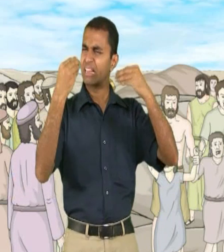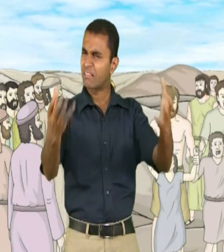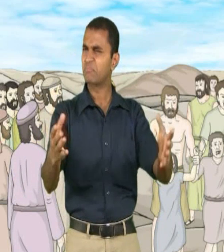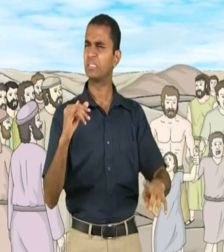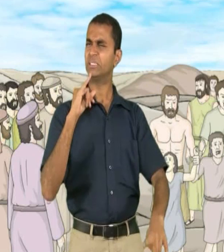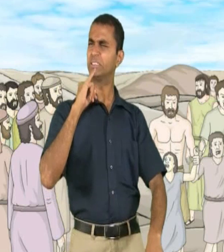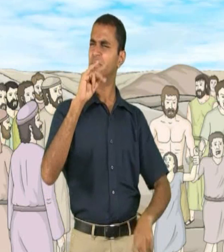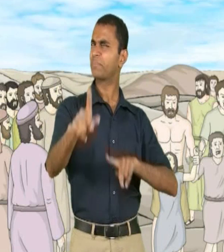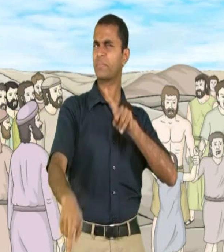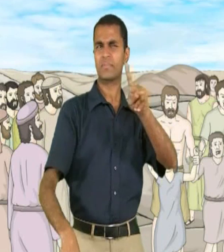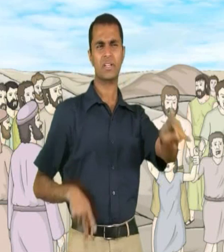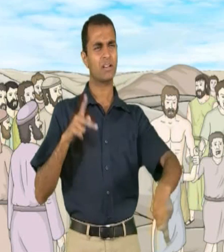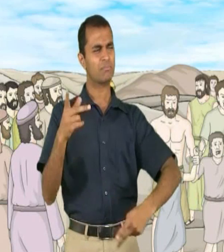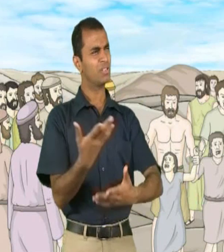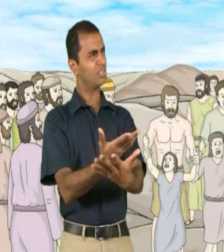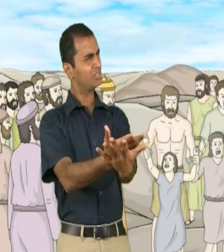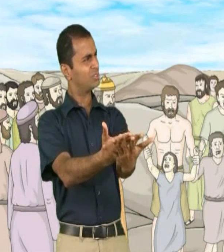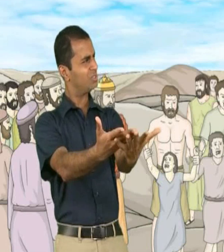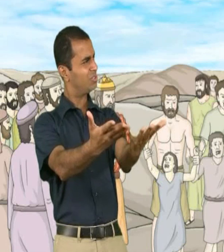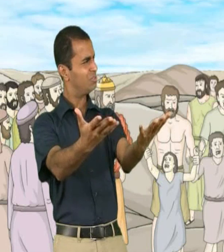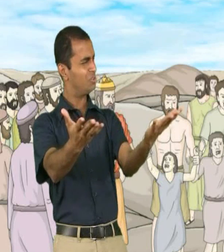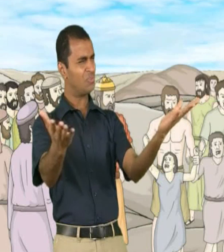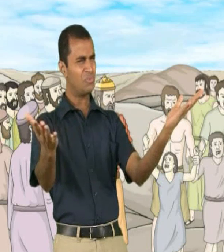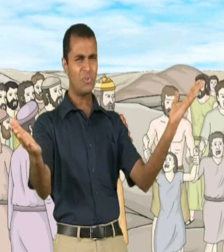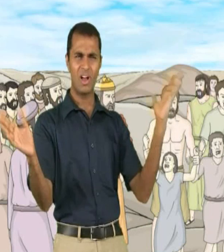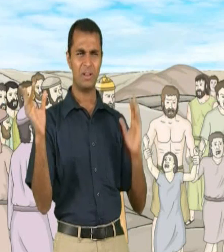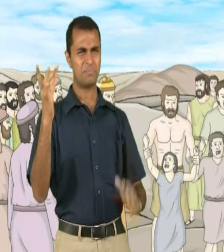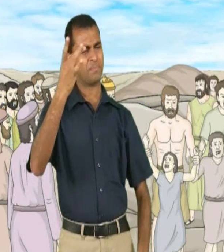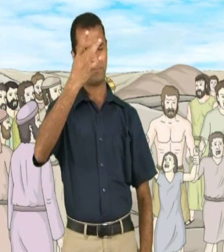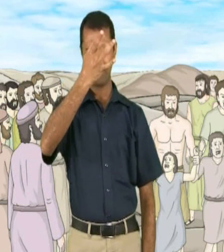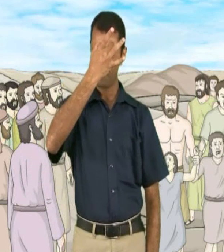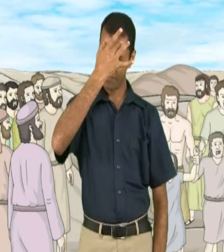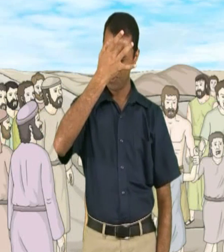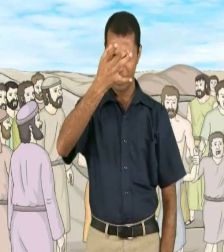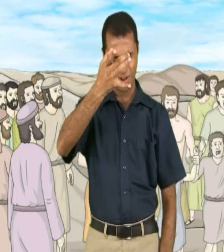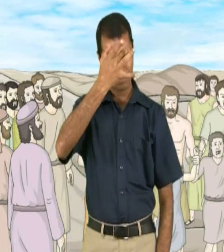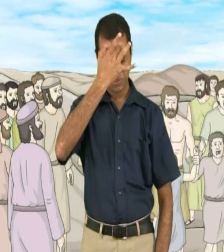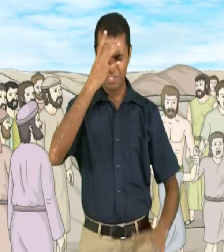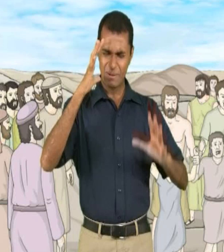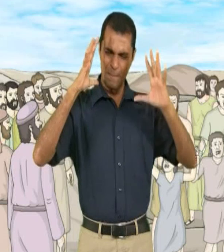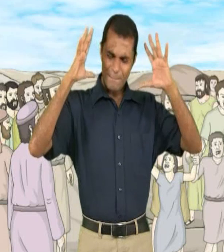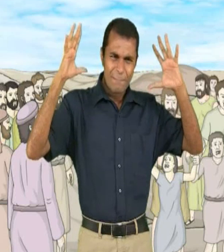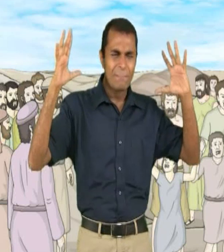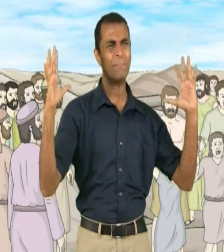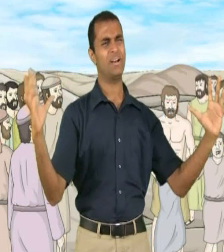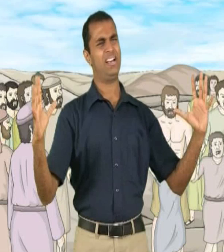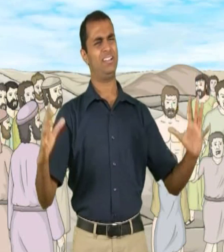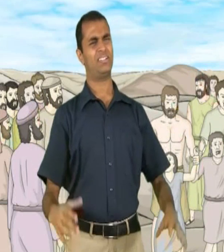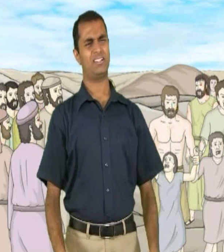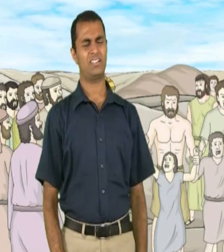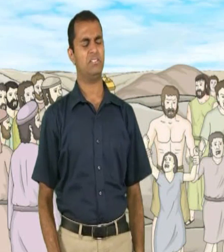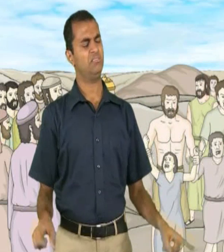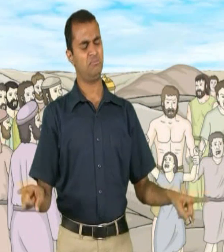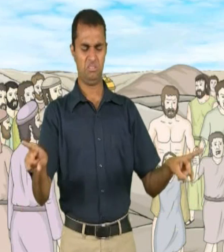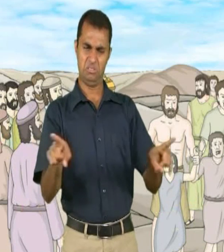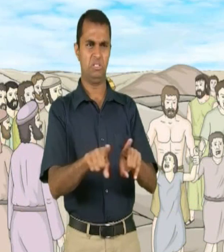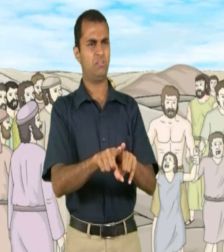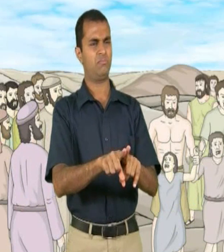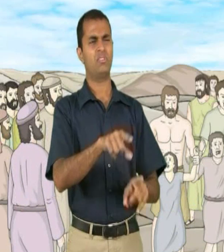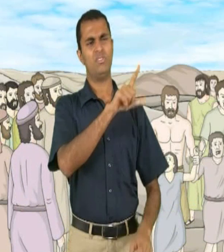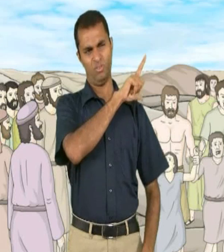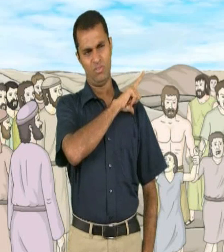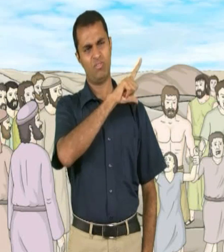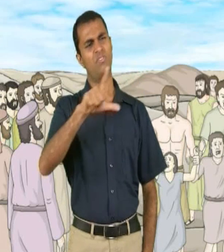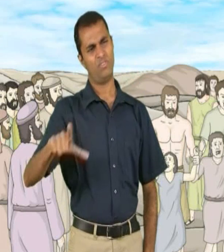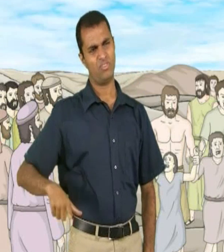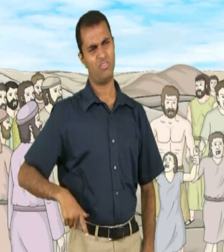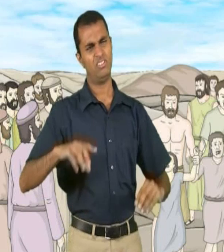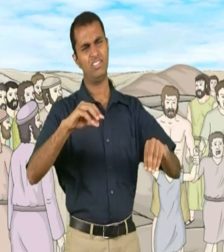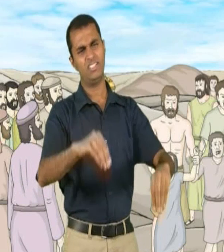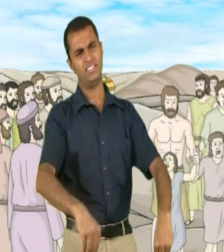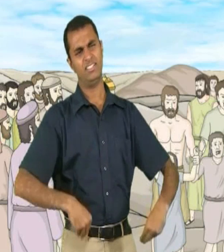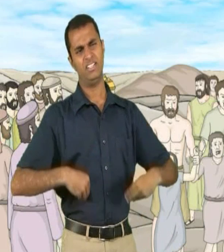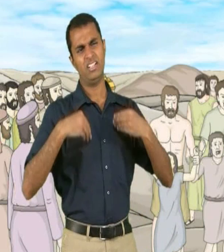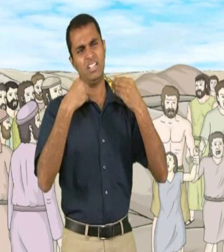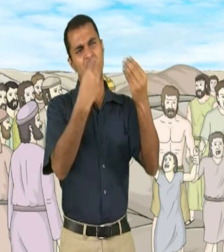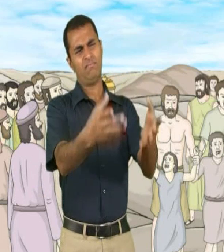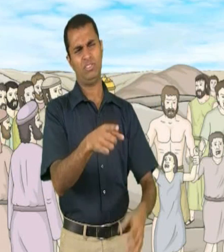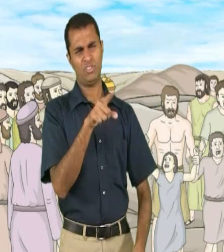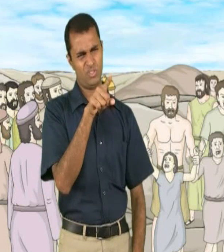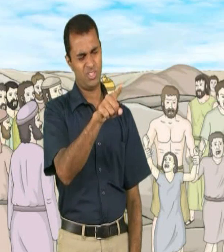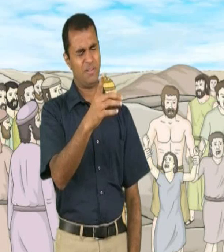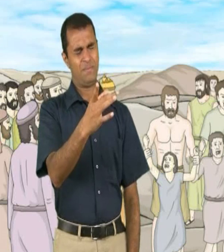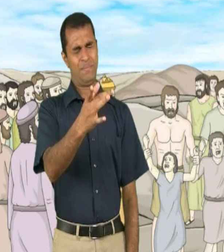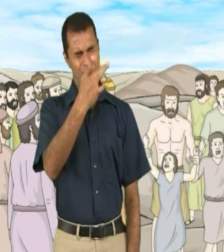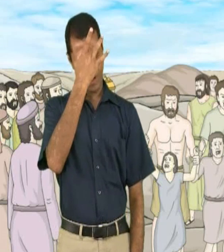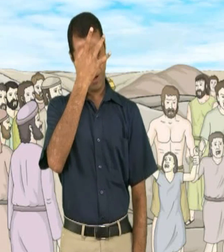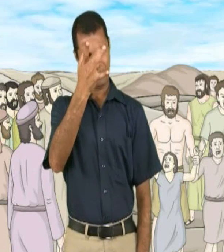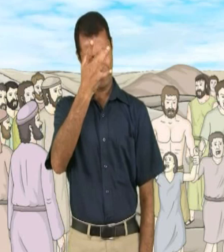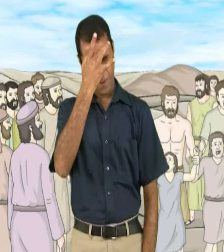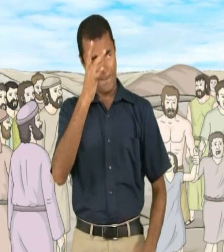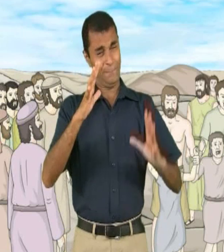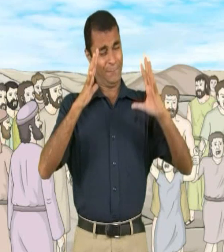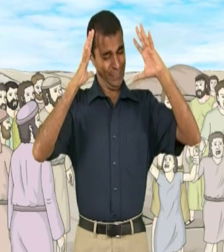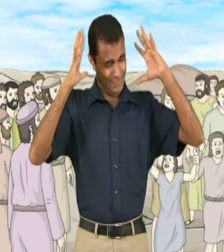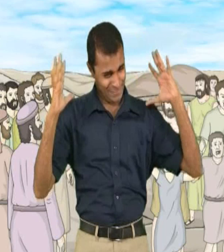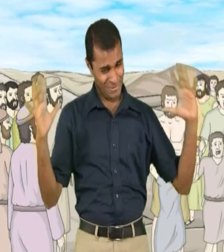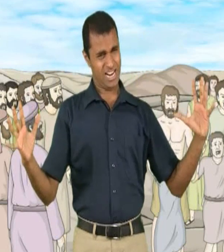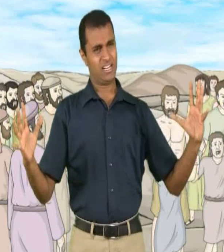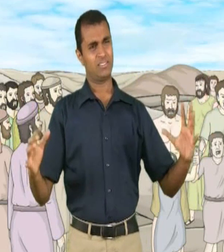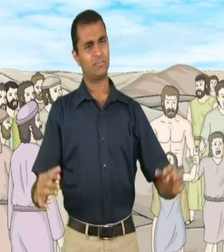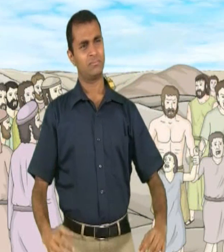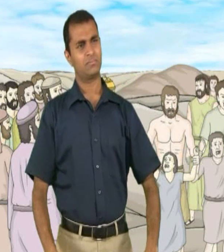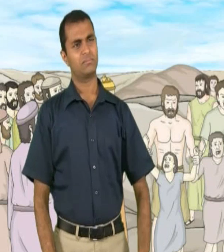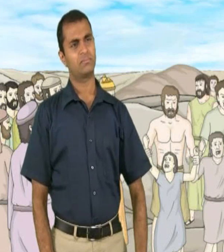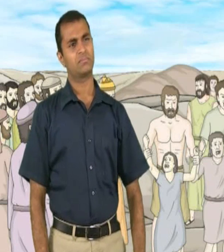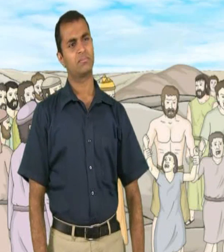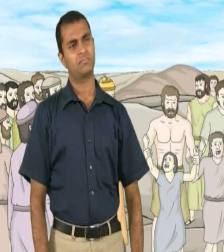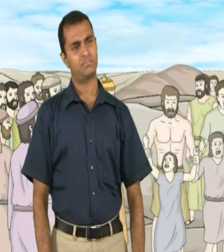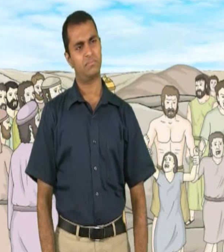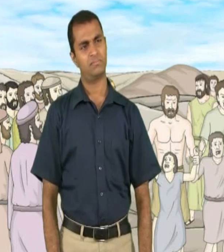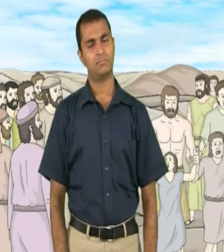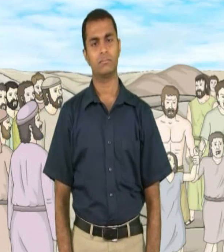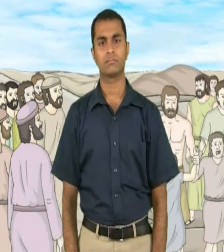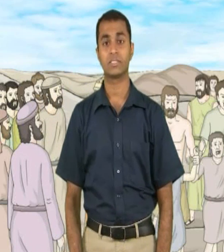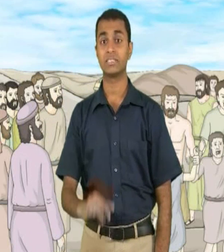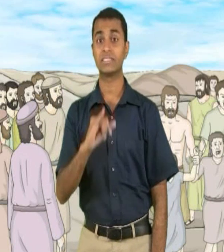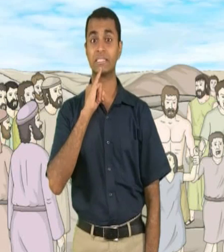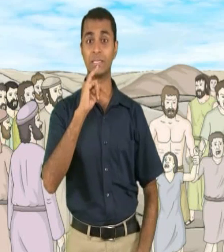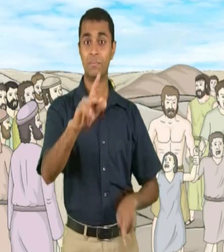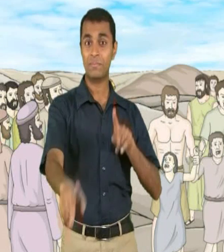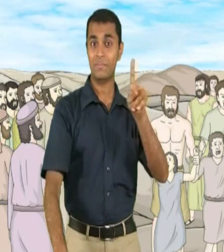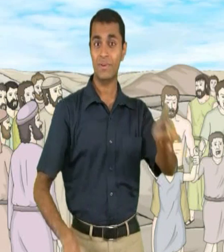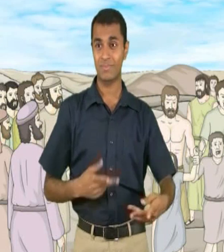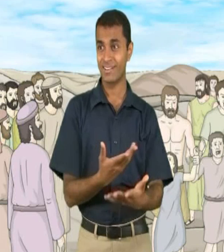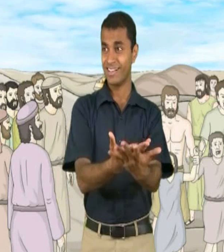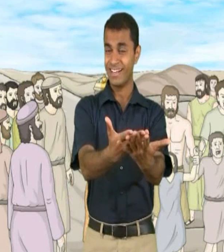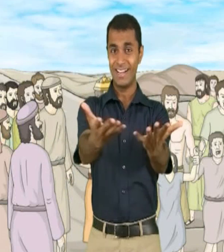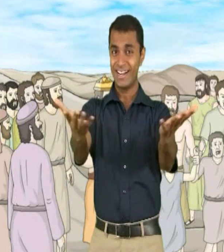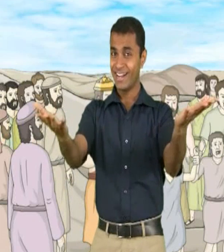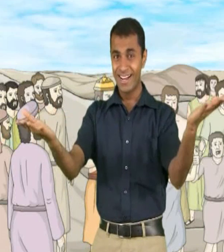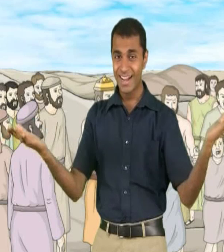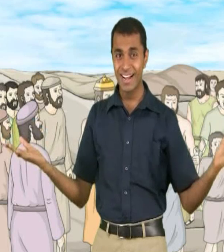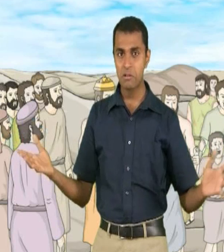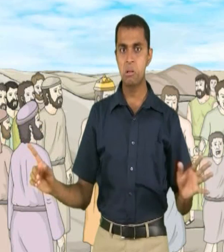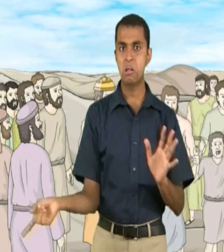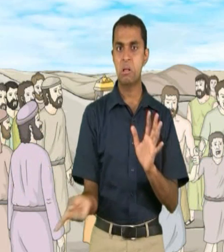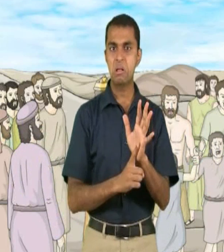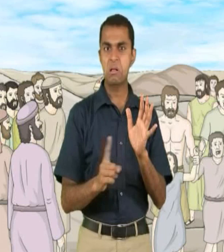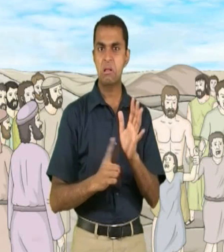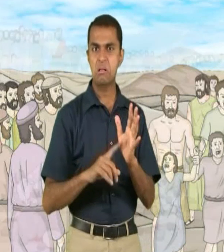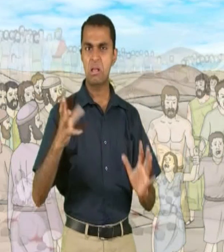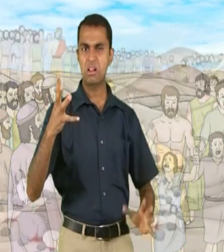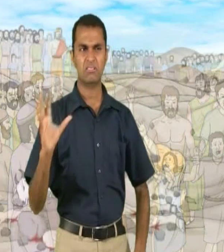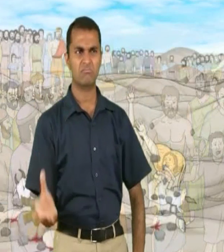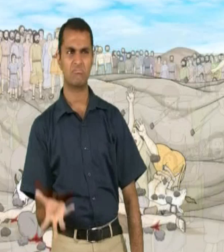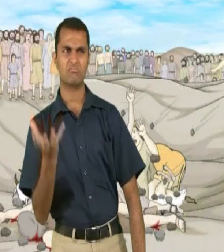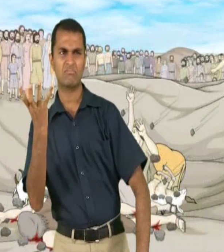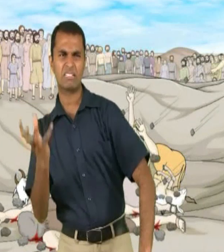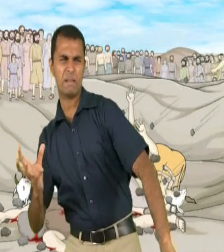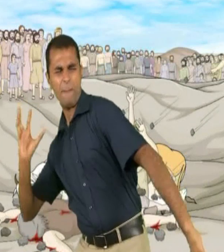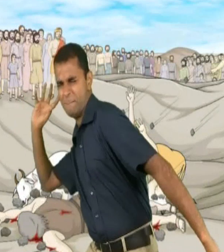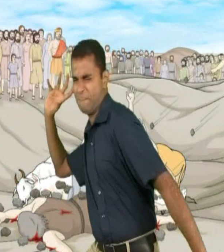“Today the LORD will bring trouble upon you!”